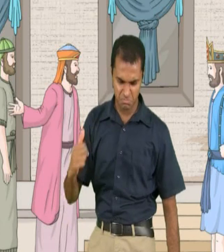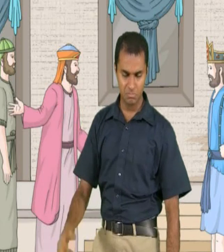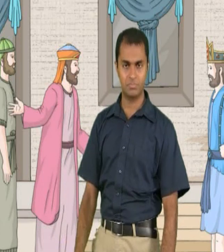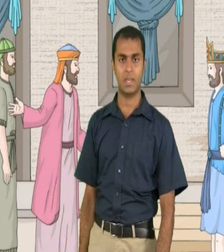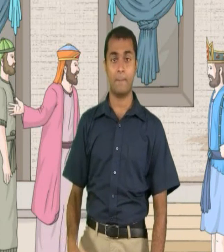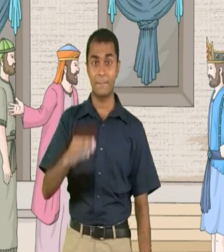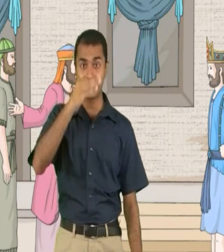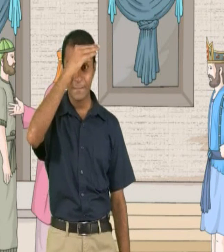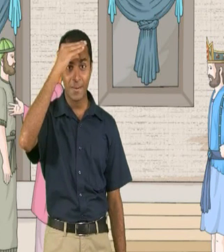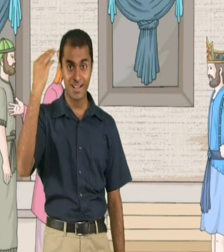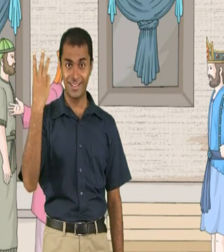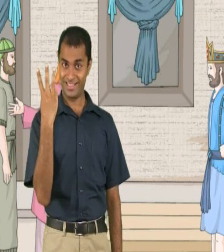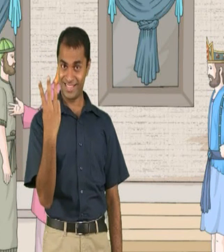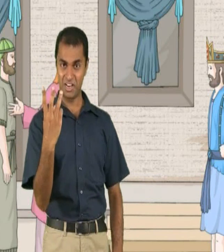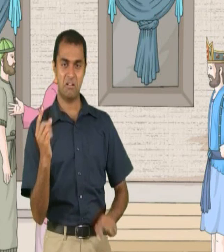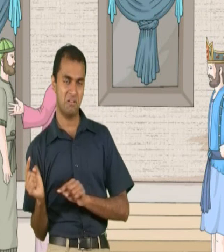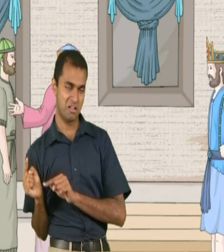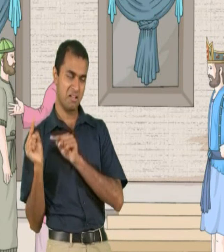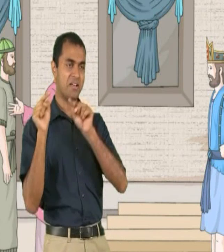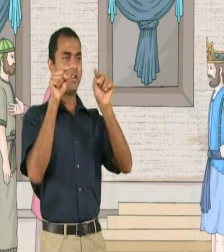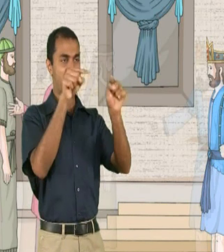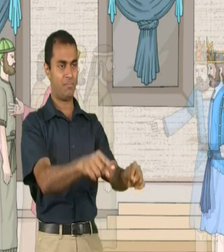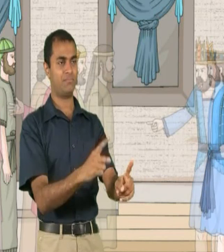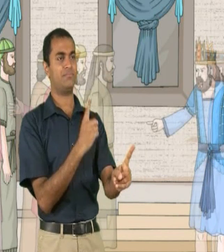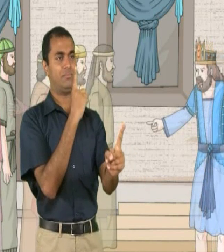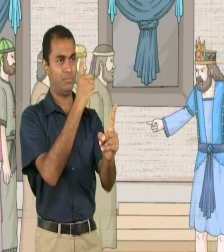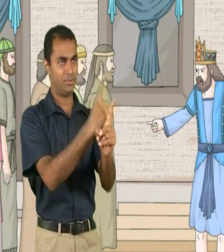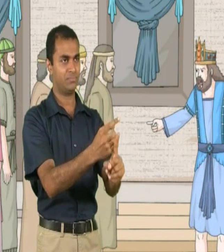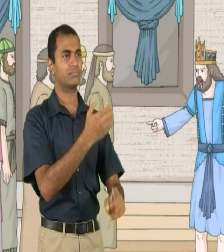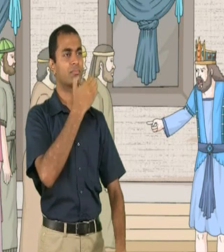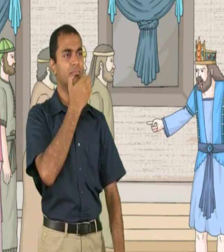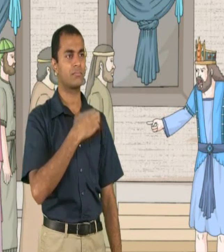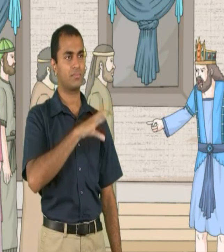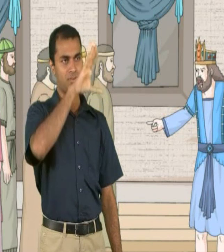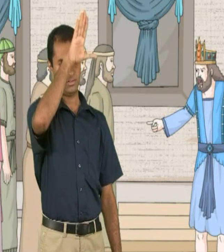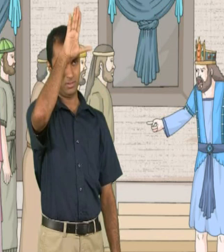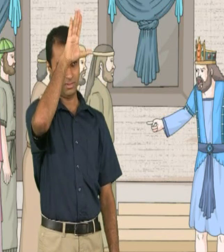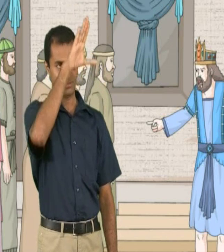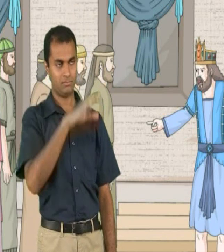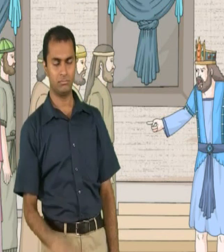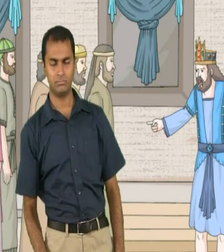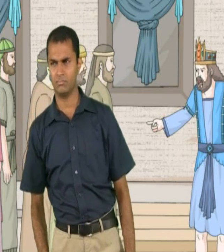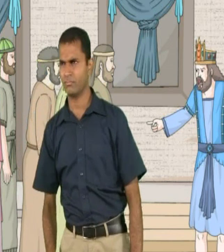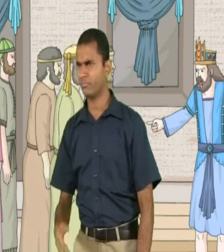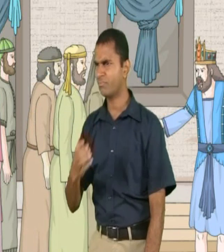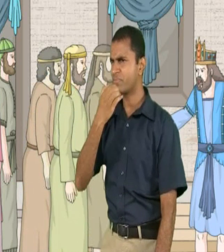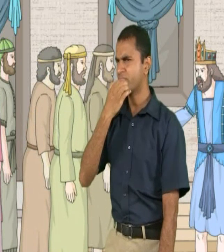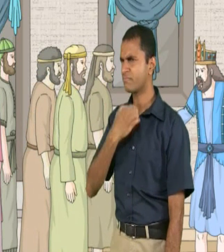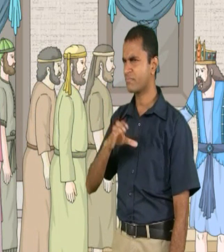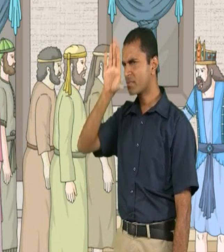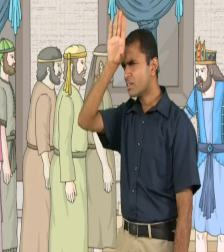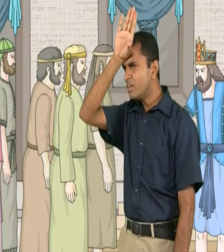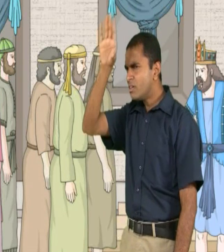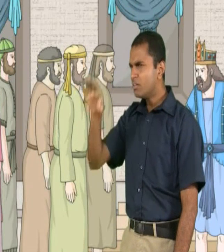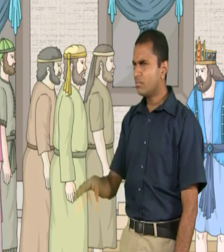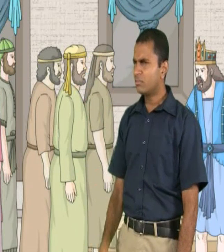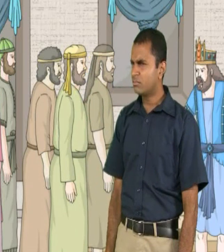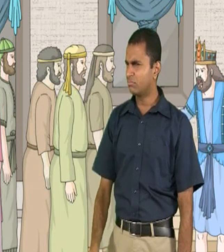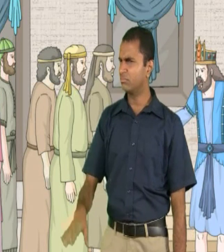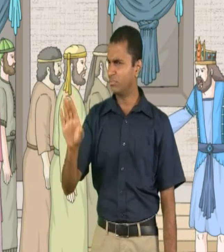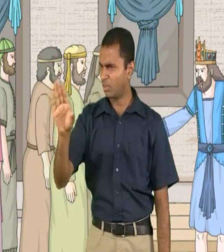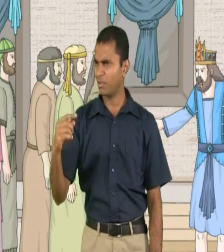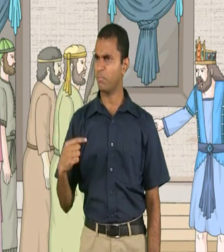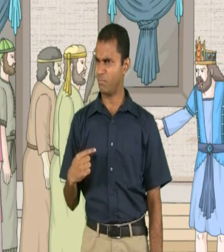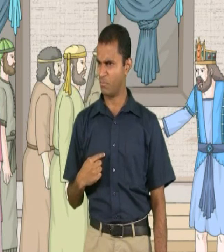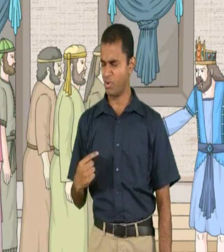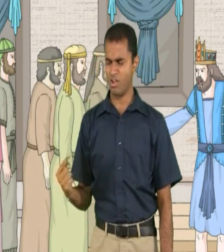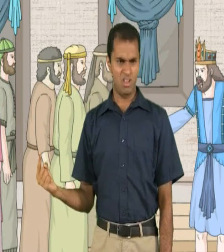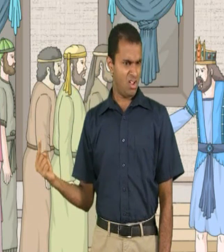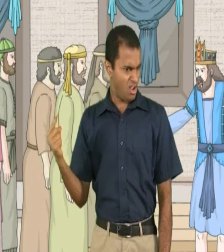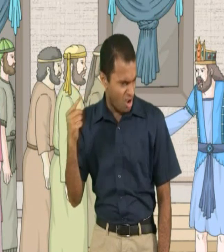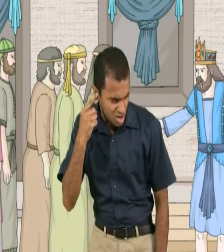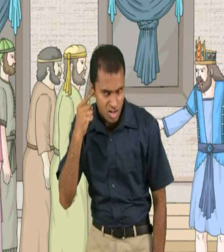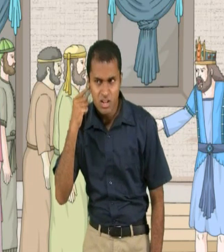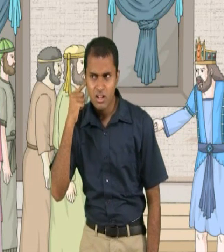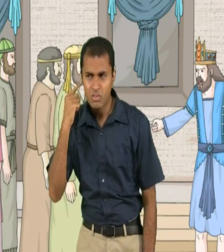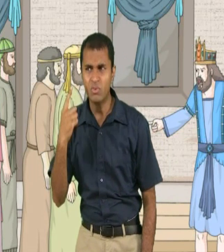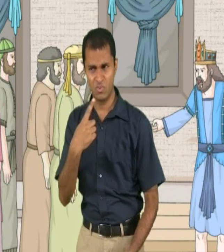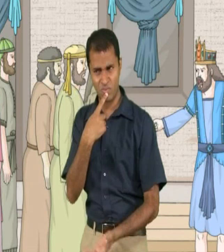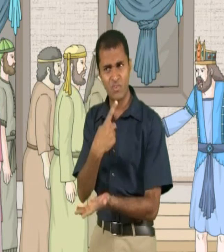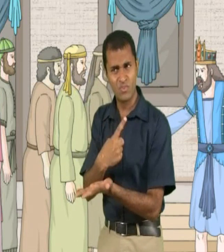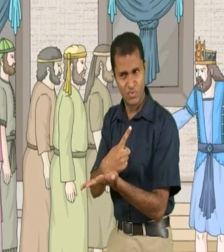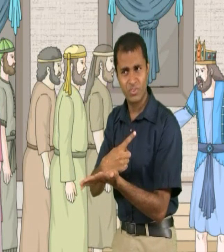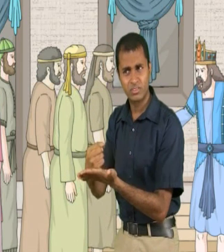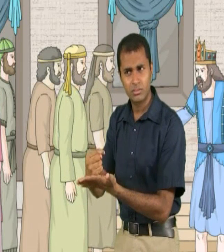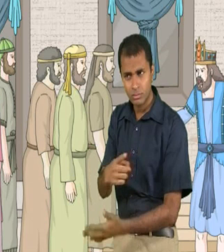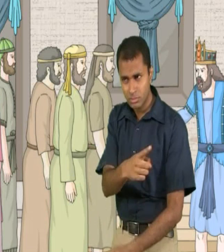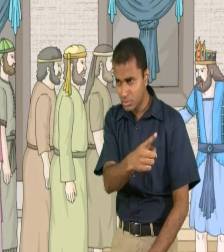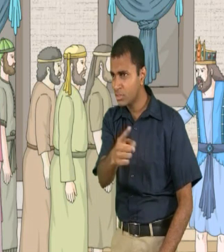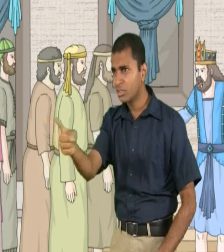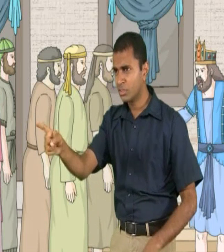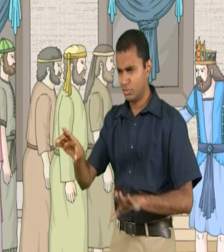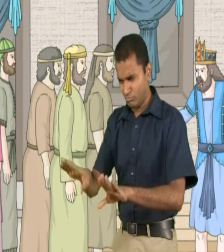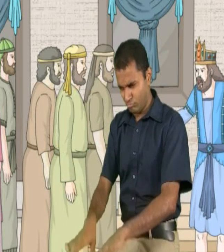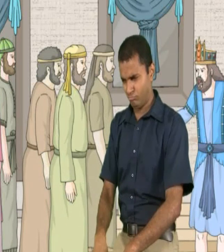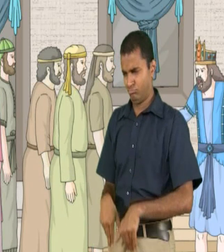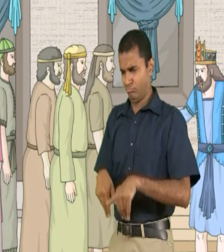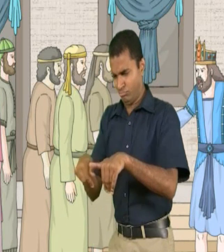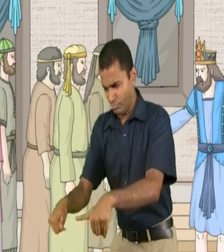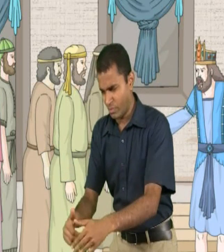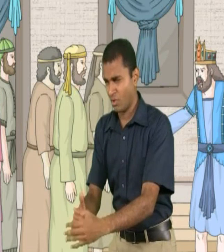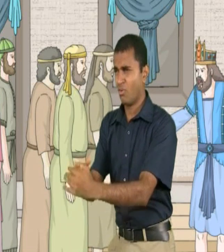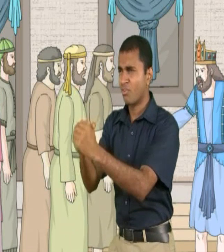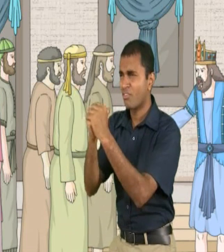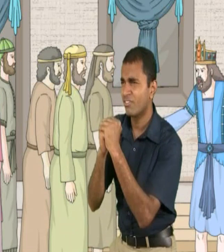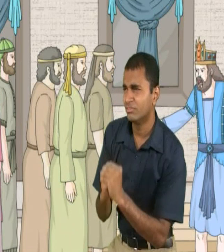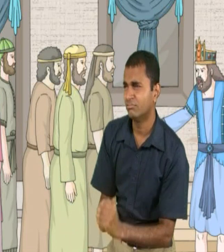Then Nebuchadnezzar, furious with rage, summoned Shadrach, Meshach, and Abednego.